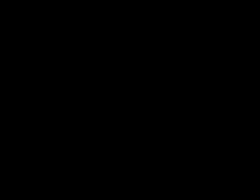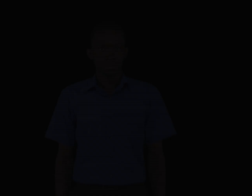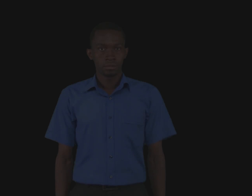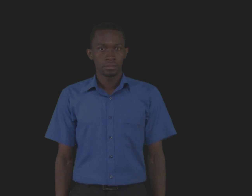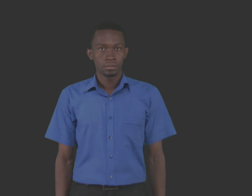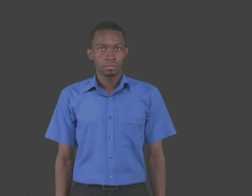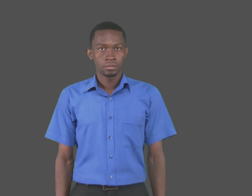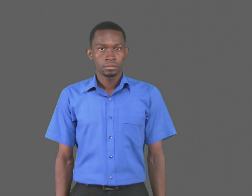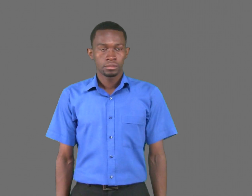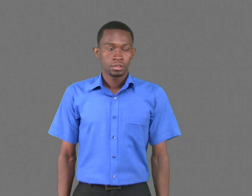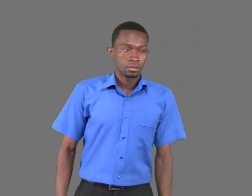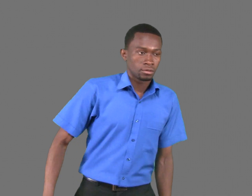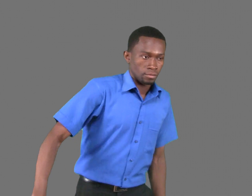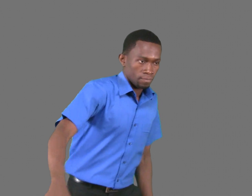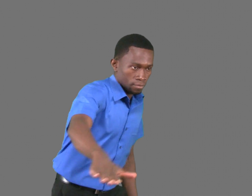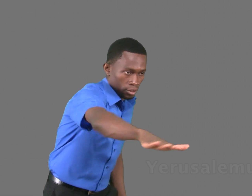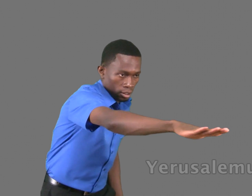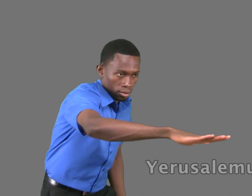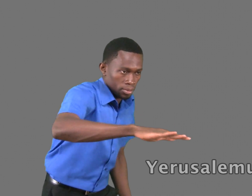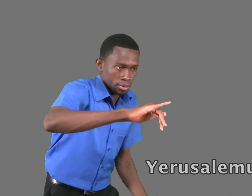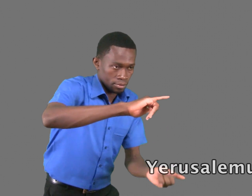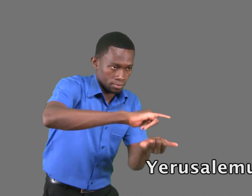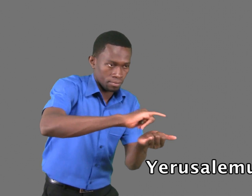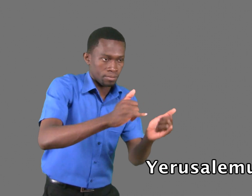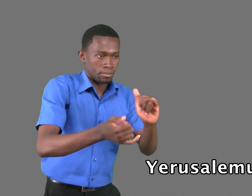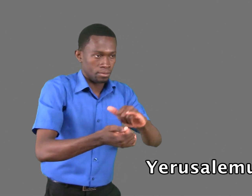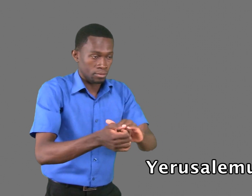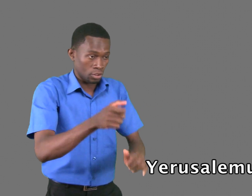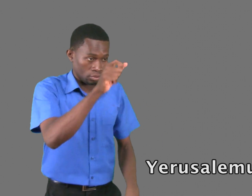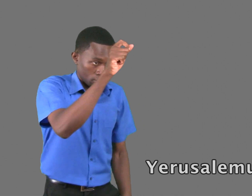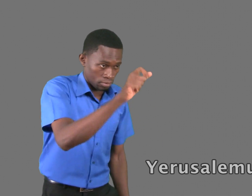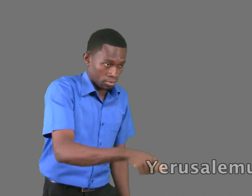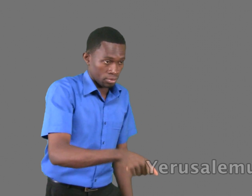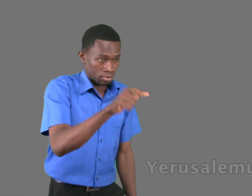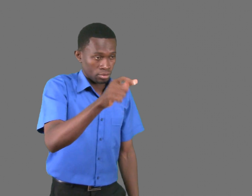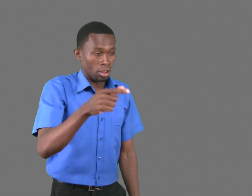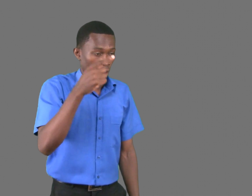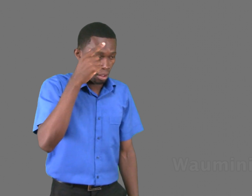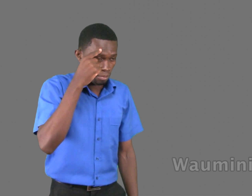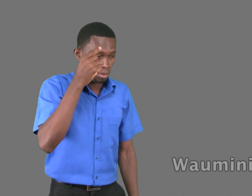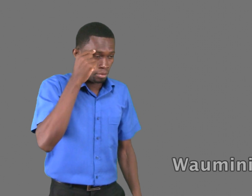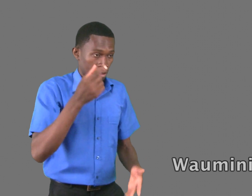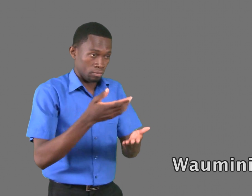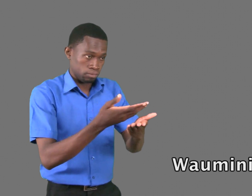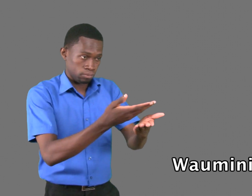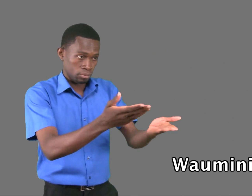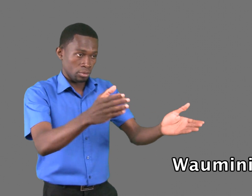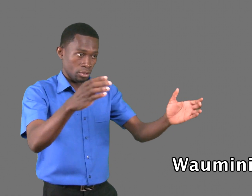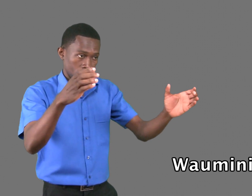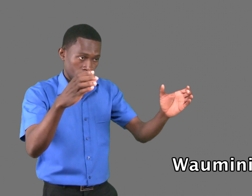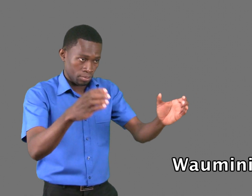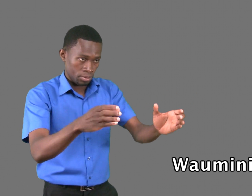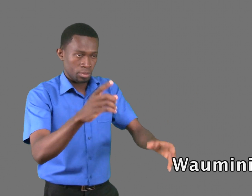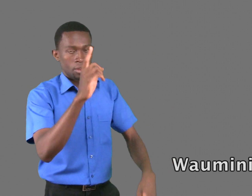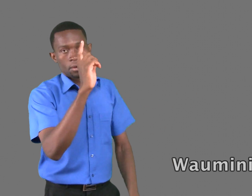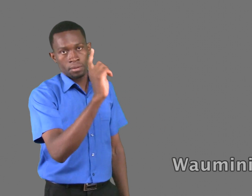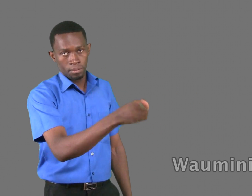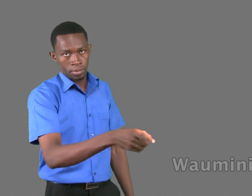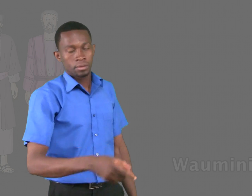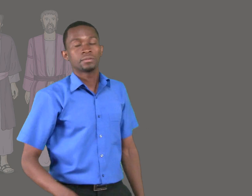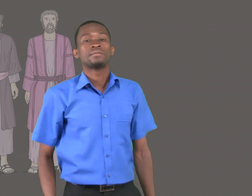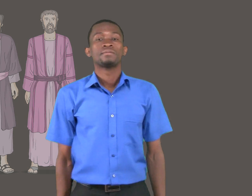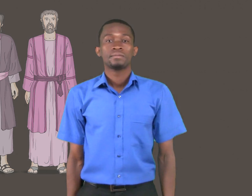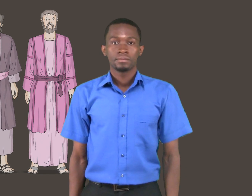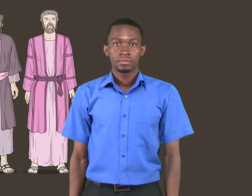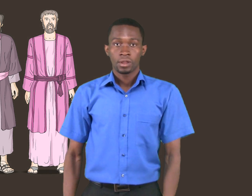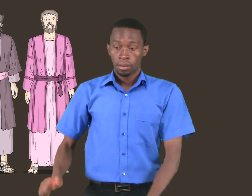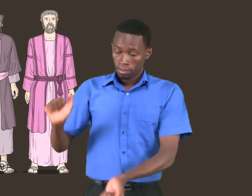When we arrived in Jerusalem, the brothers welcomed us joyfully.